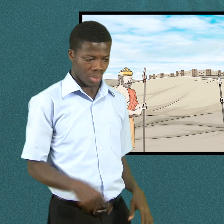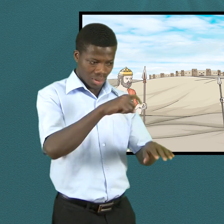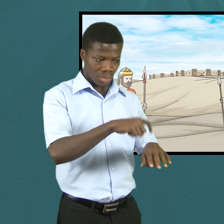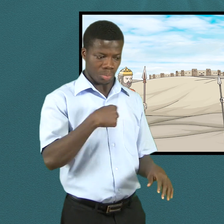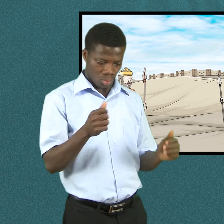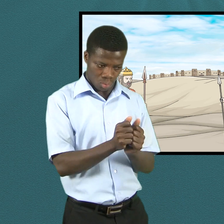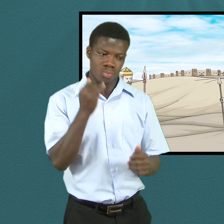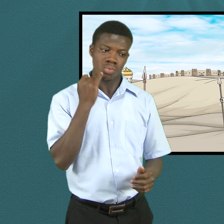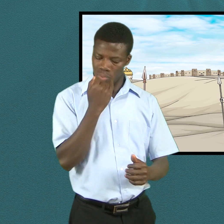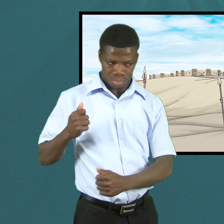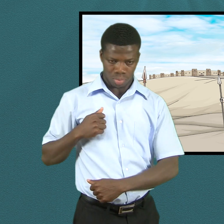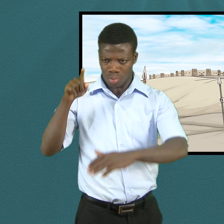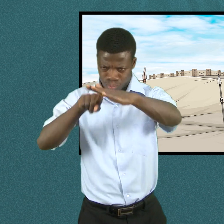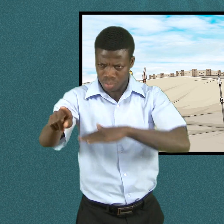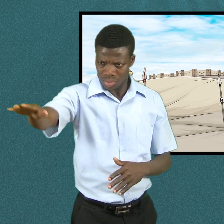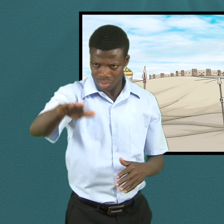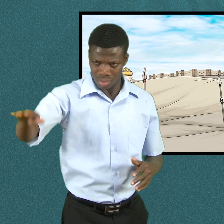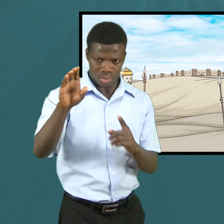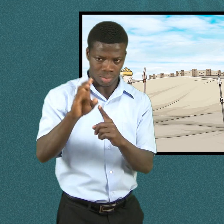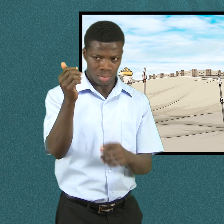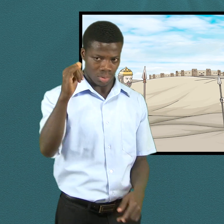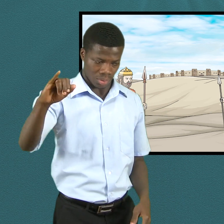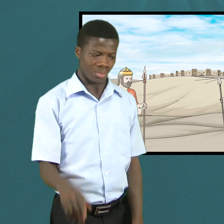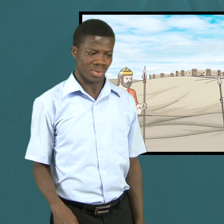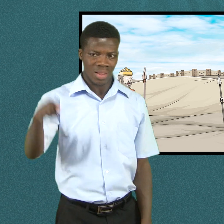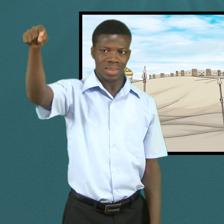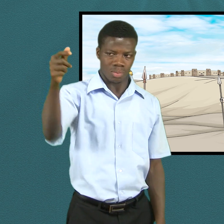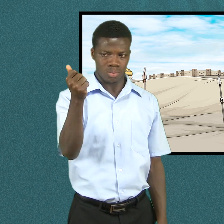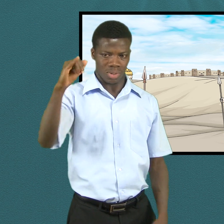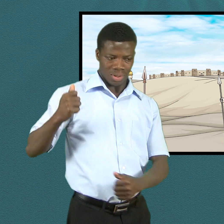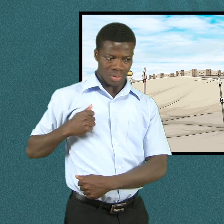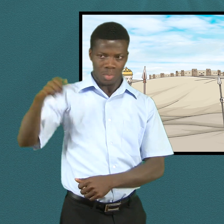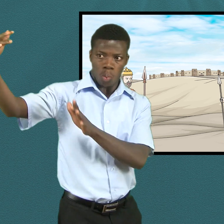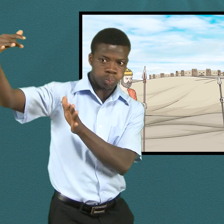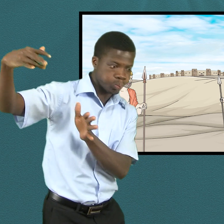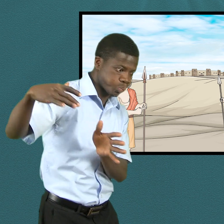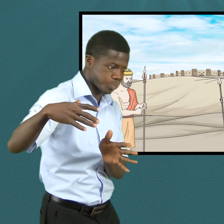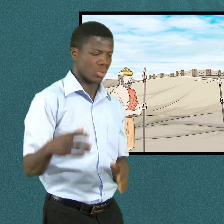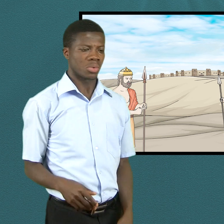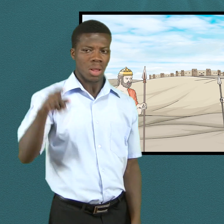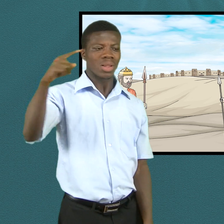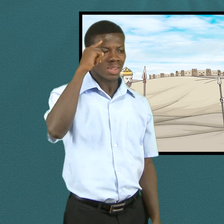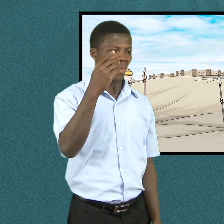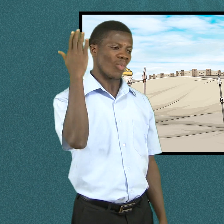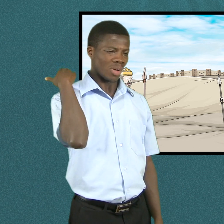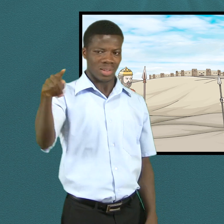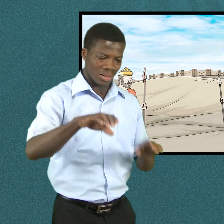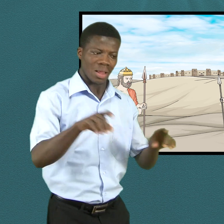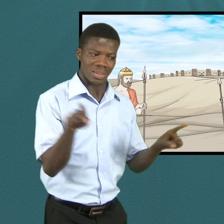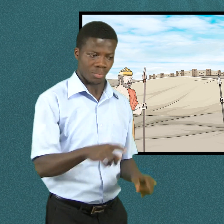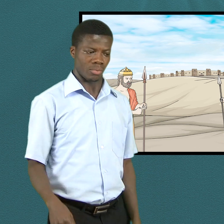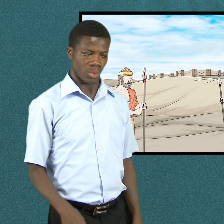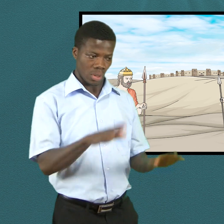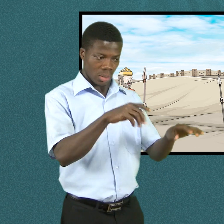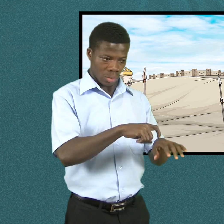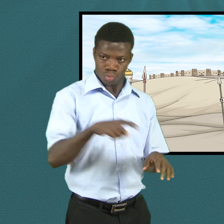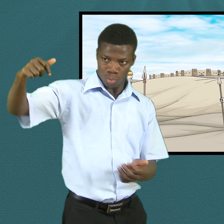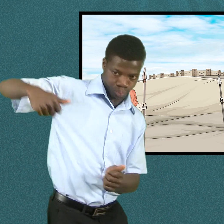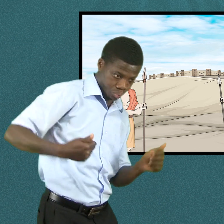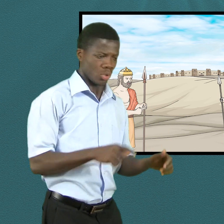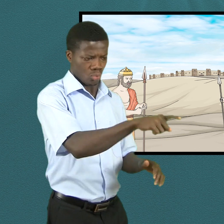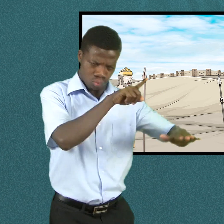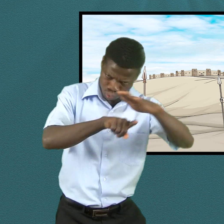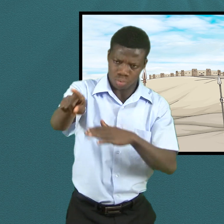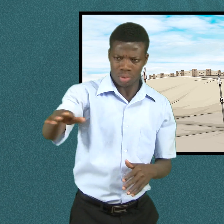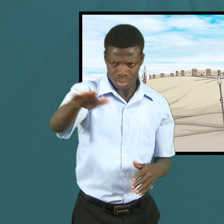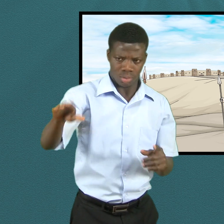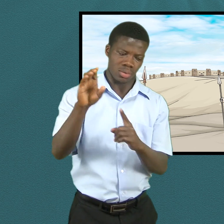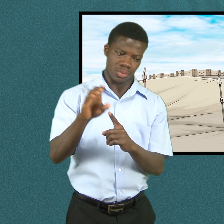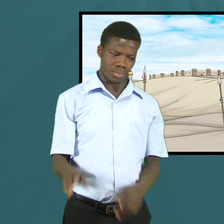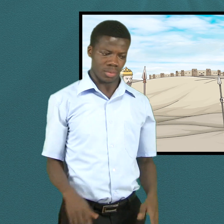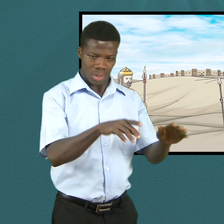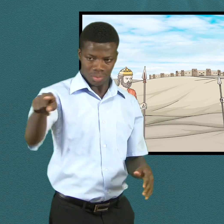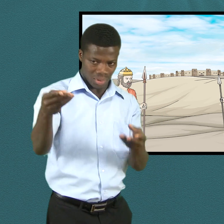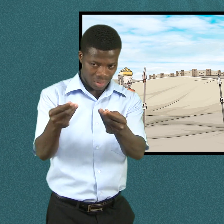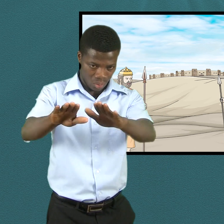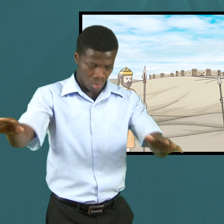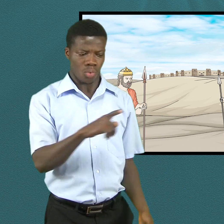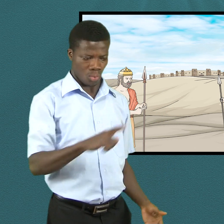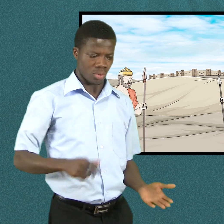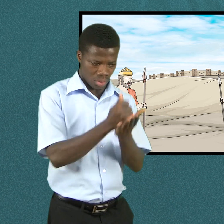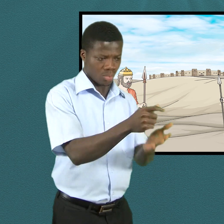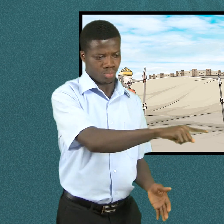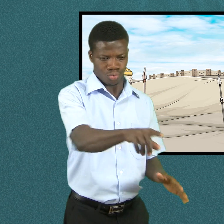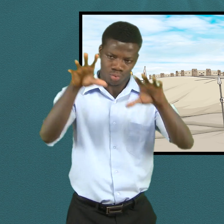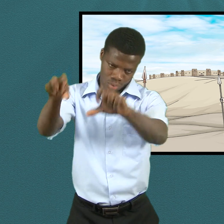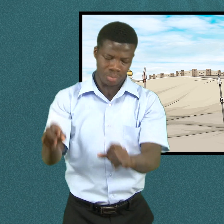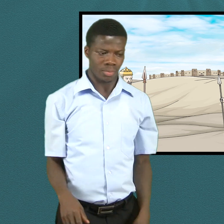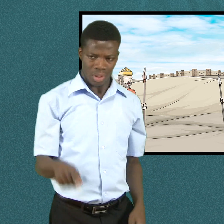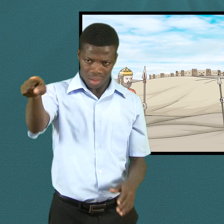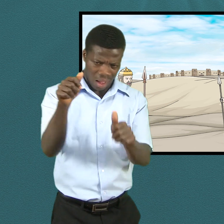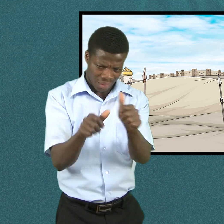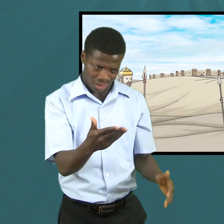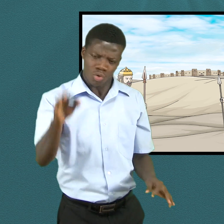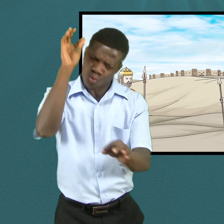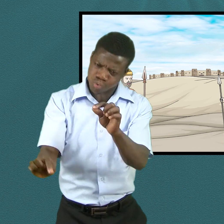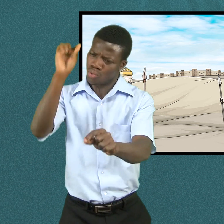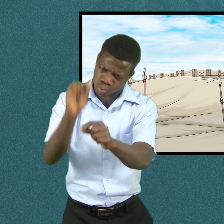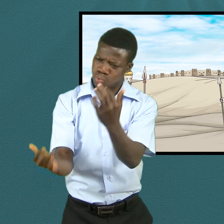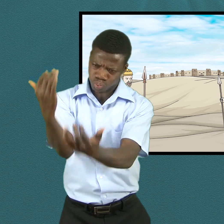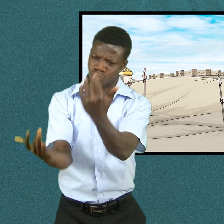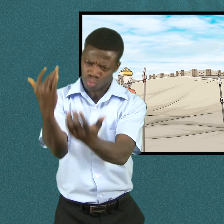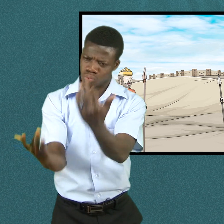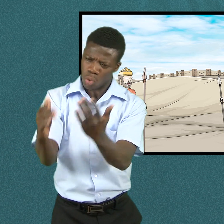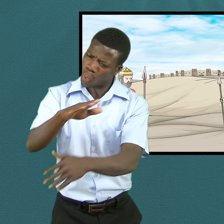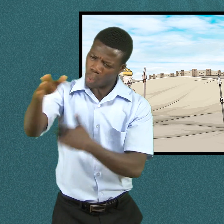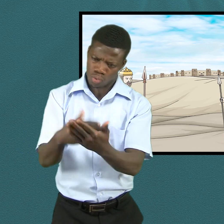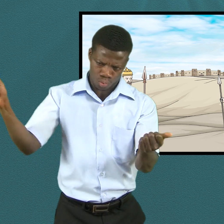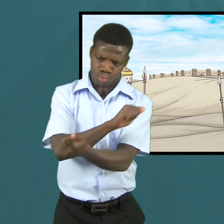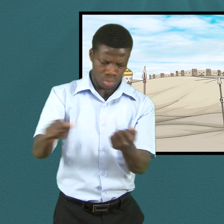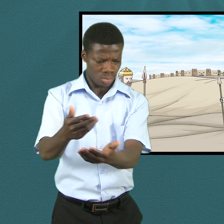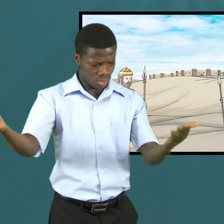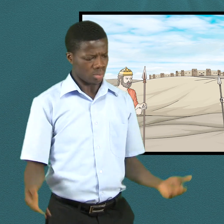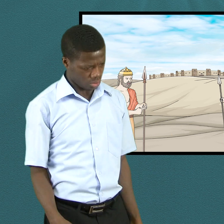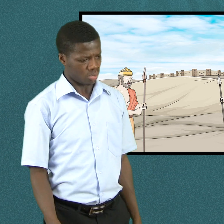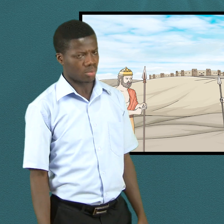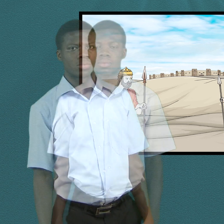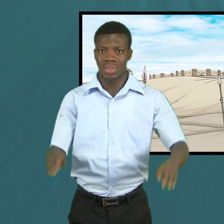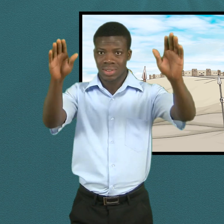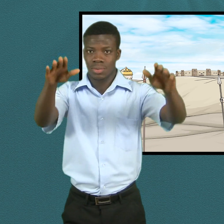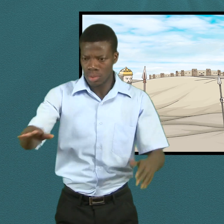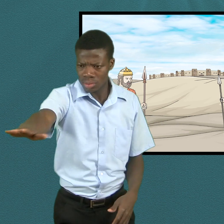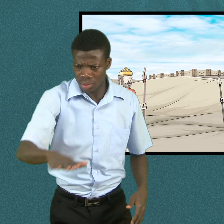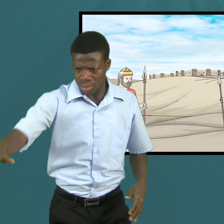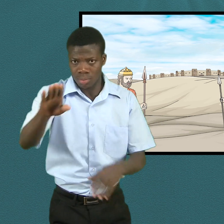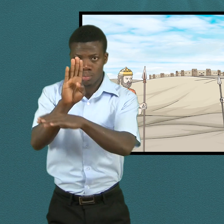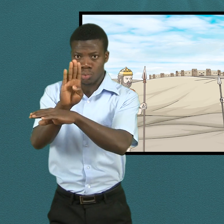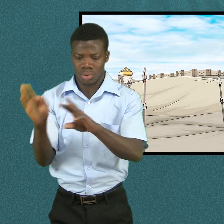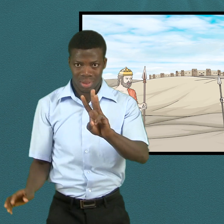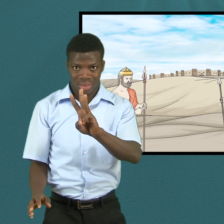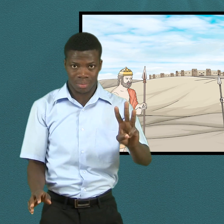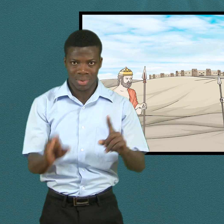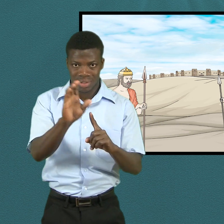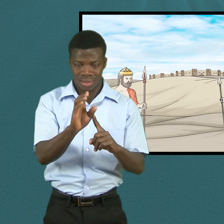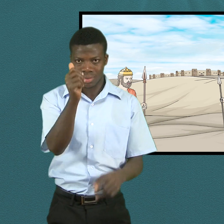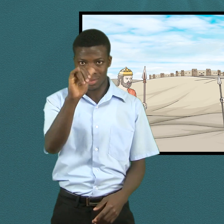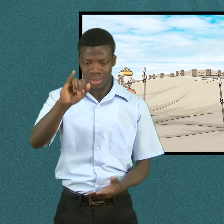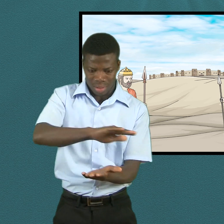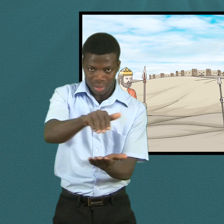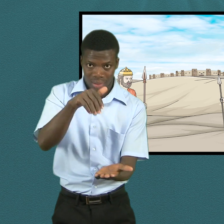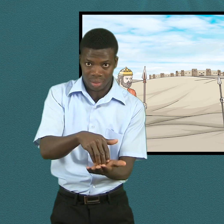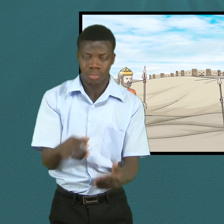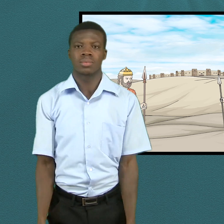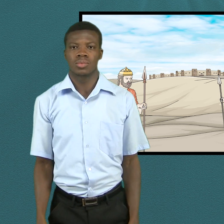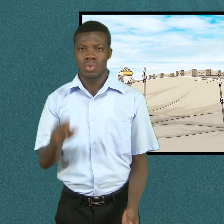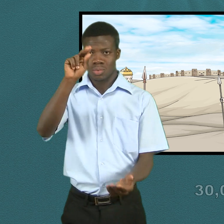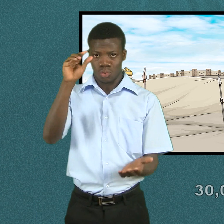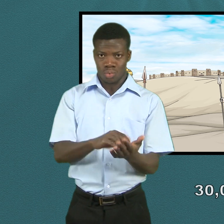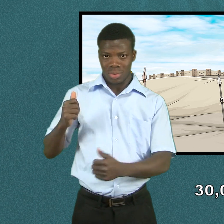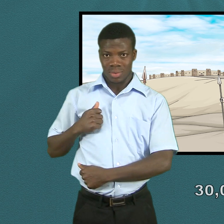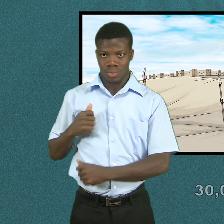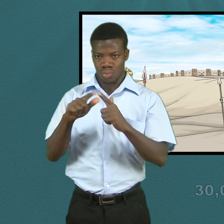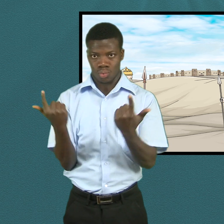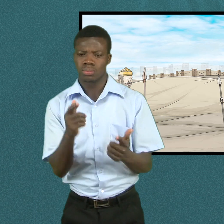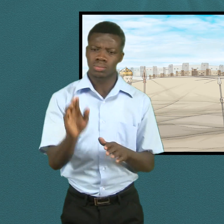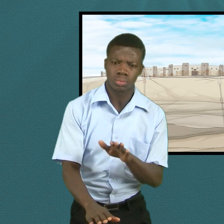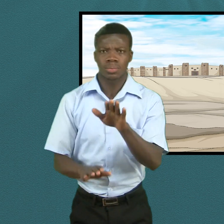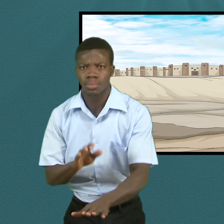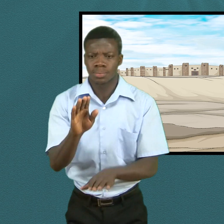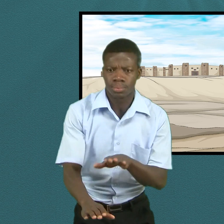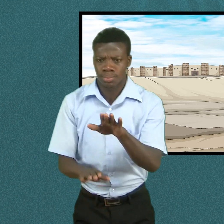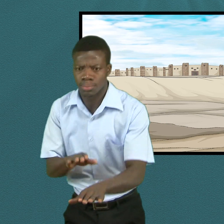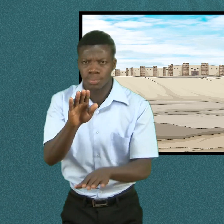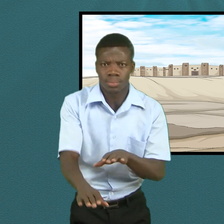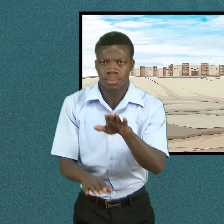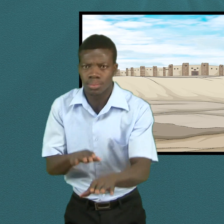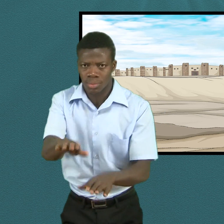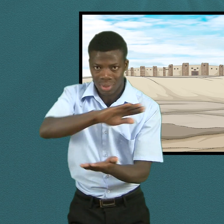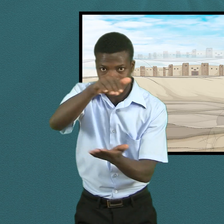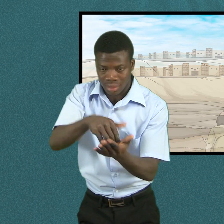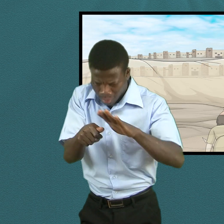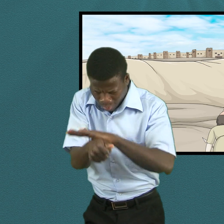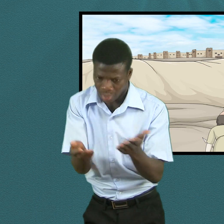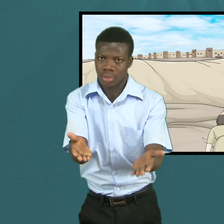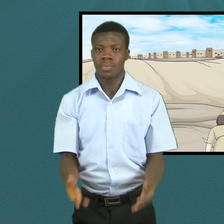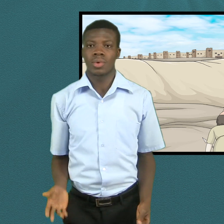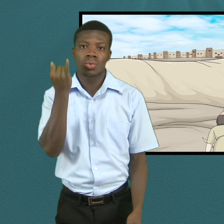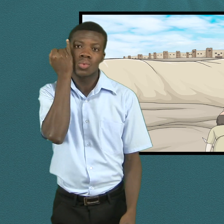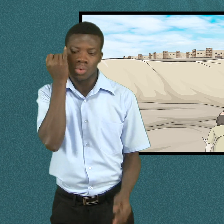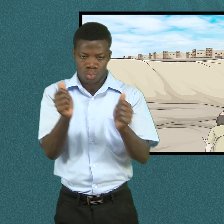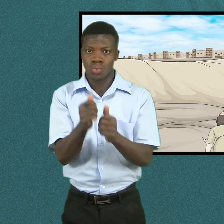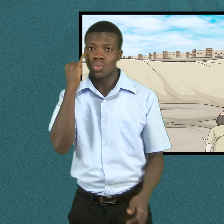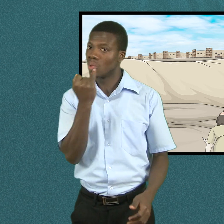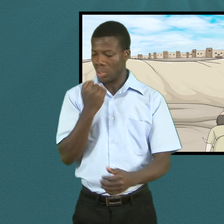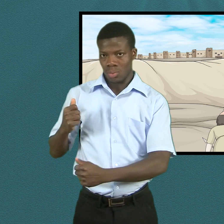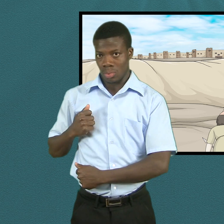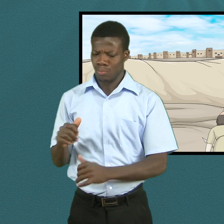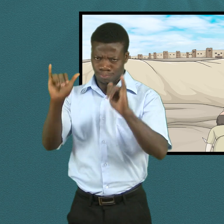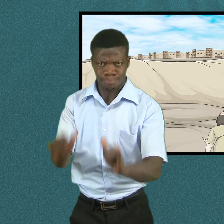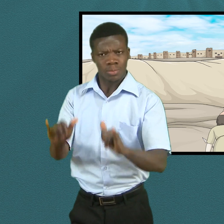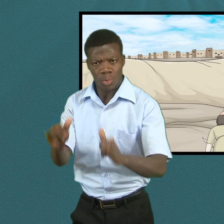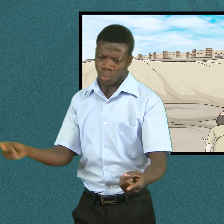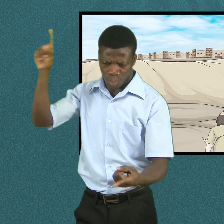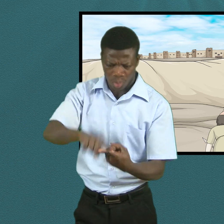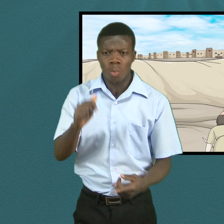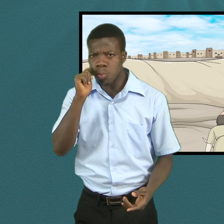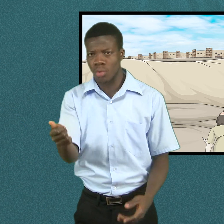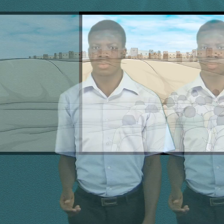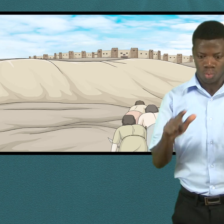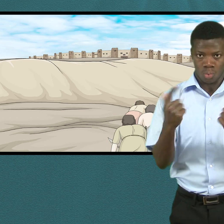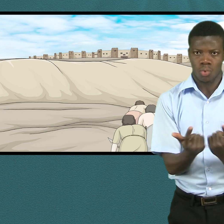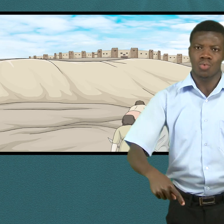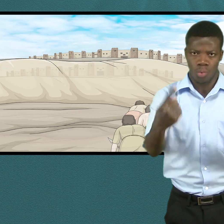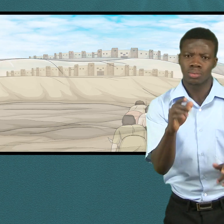So Joshua sent them out, and they went to the place of ambush and lay in wait between Bethel and Ai, to the west of Ai. But Joshua spent that night among the people. Joshua got up early the next morning and mobilized his men, and he and the elders of Israel marched before them up to Ai. Then all the troops who were with him marched up and approached the city.